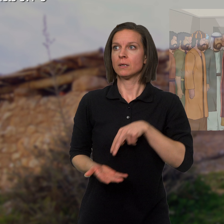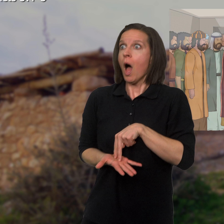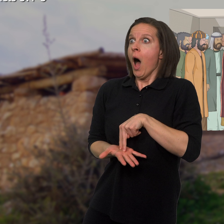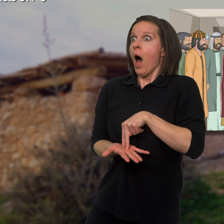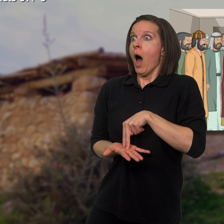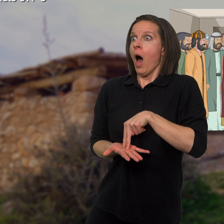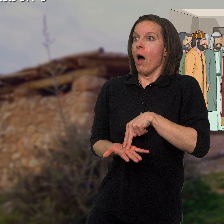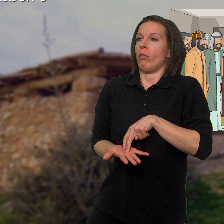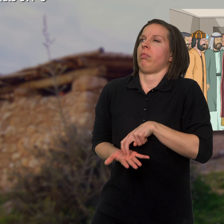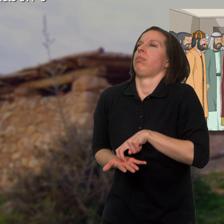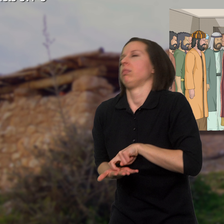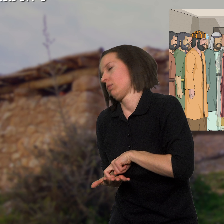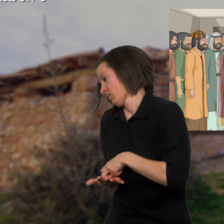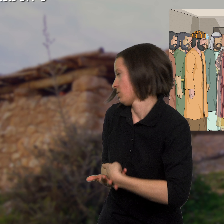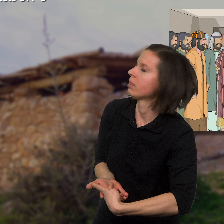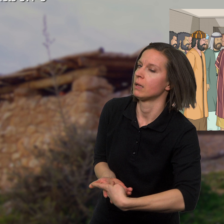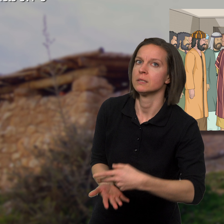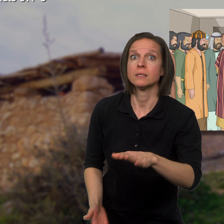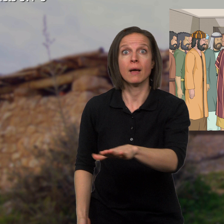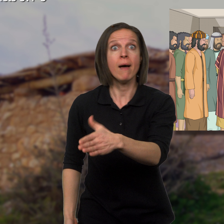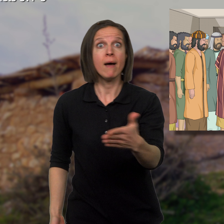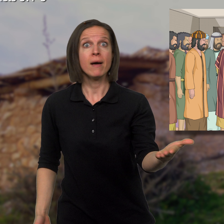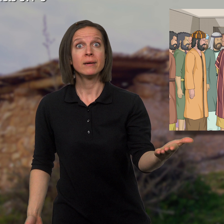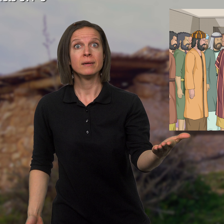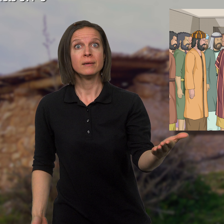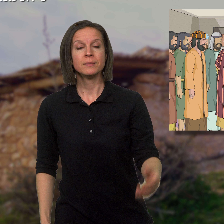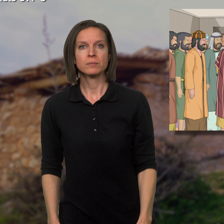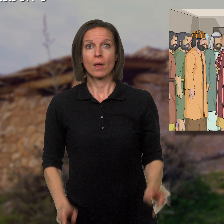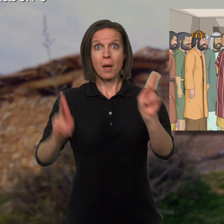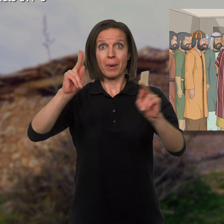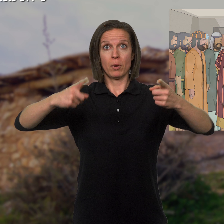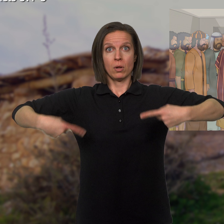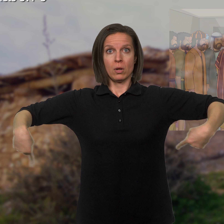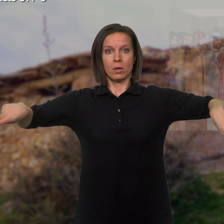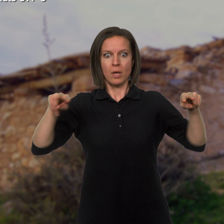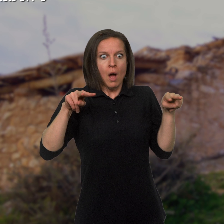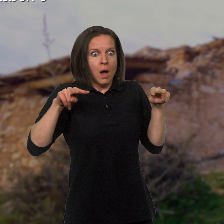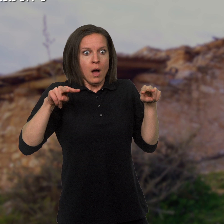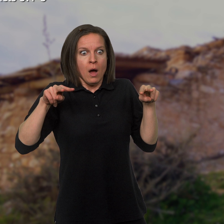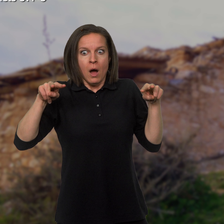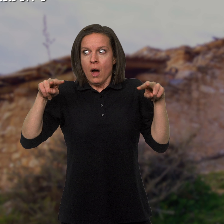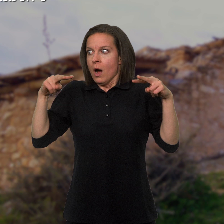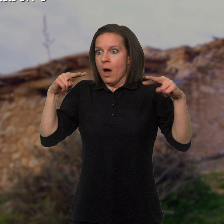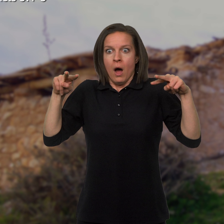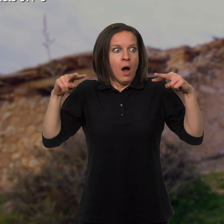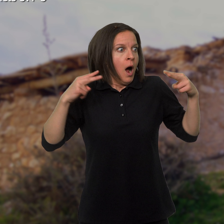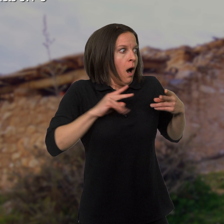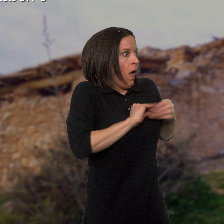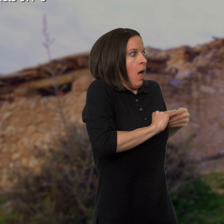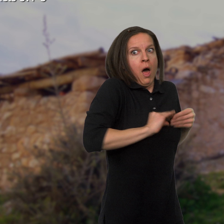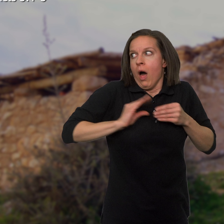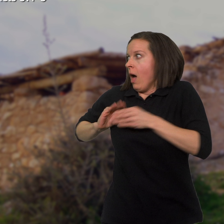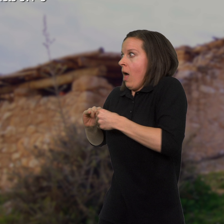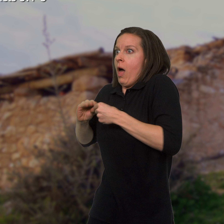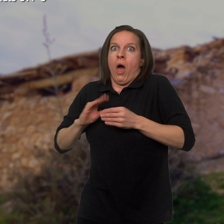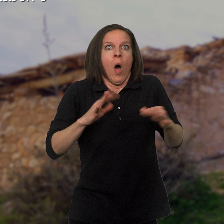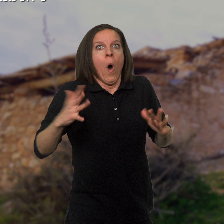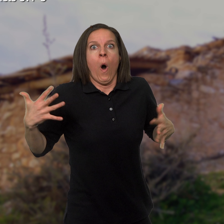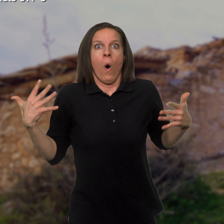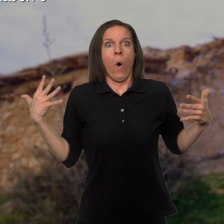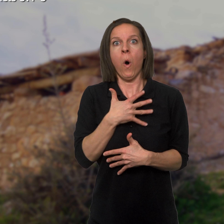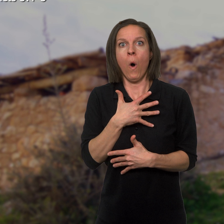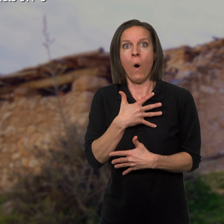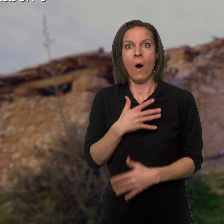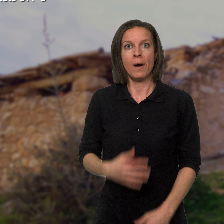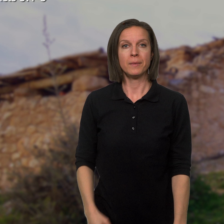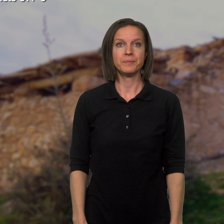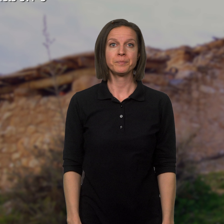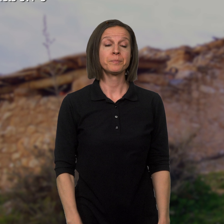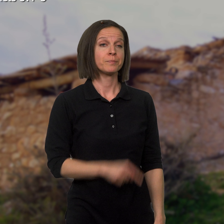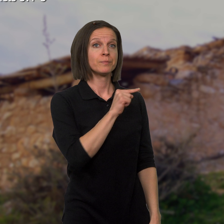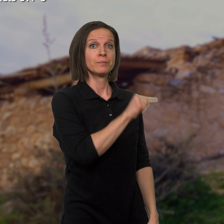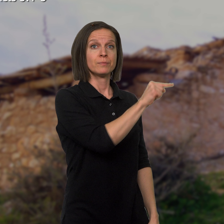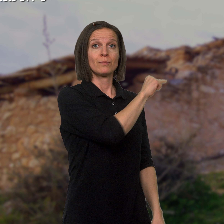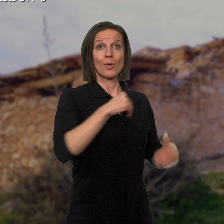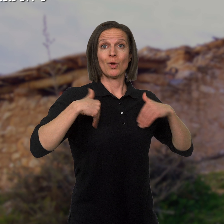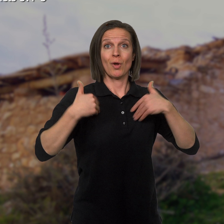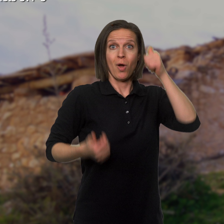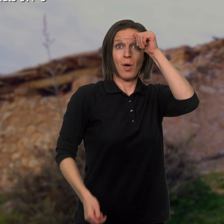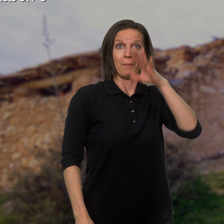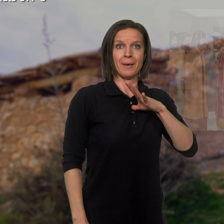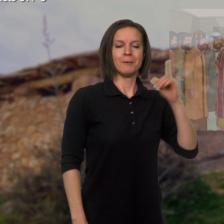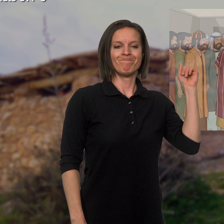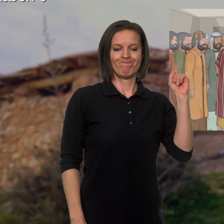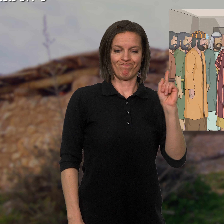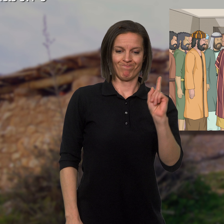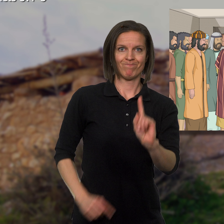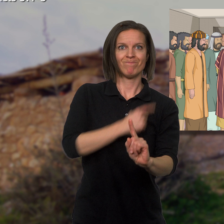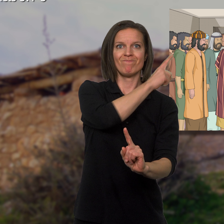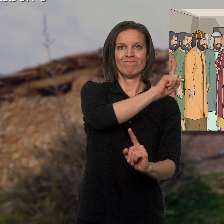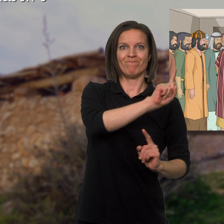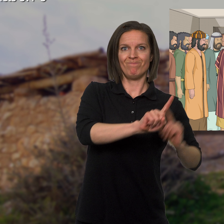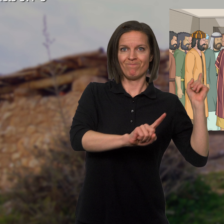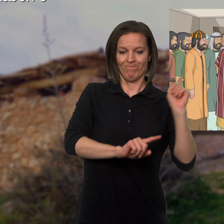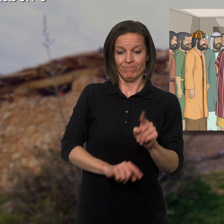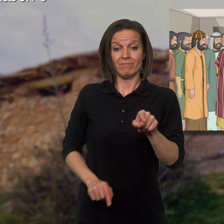On hearing these words, Ananias fell down and died. And great fear came over all who heard what had happened.